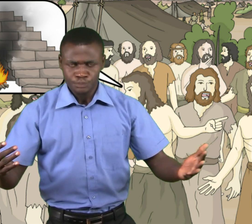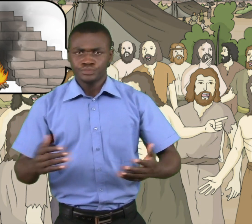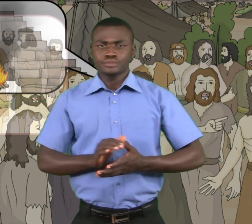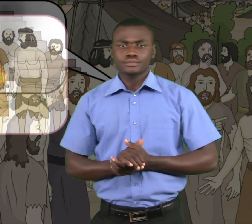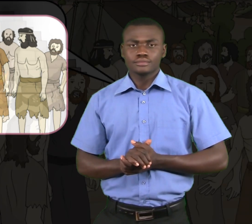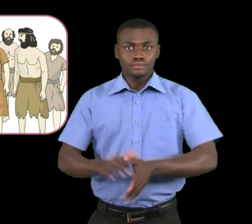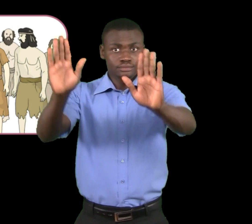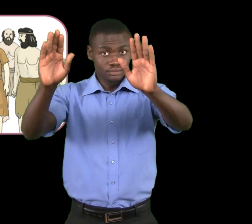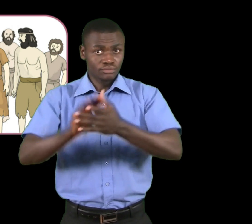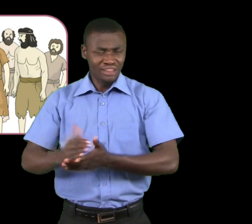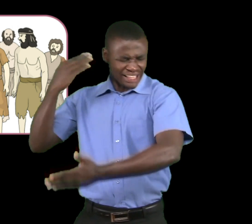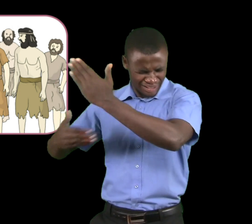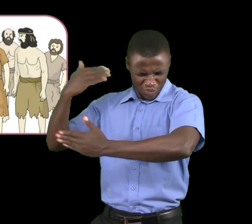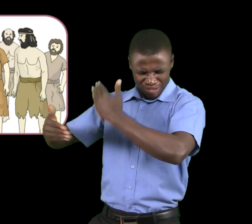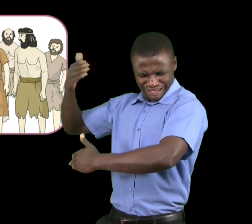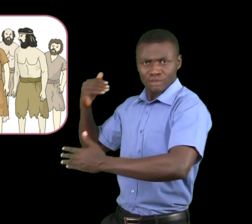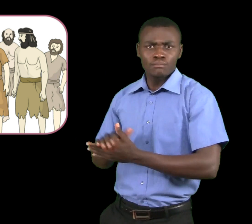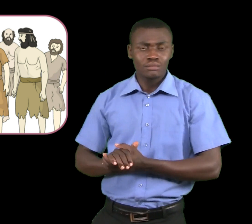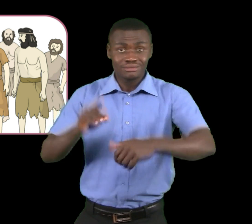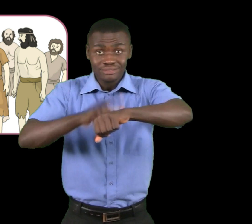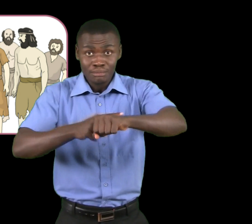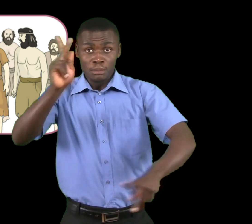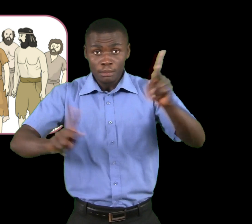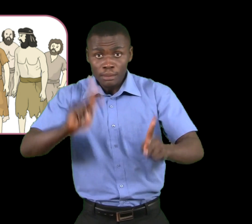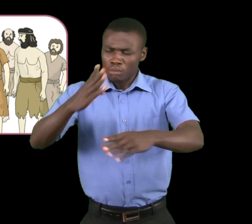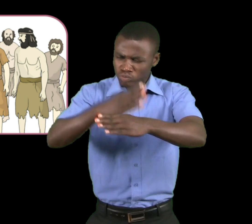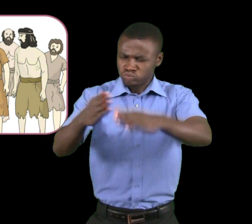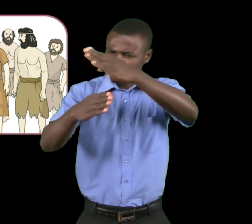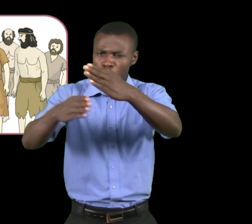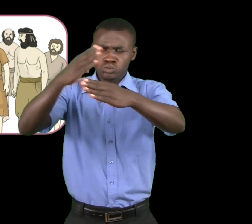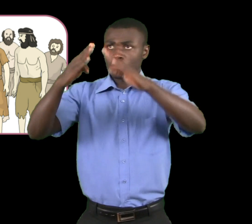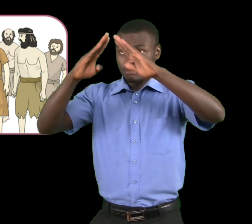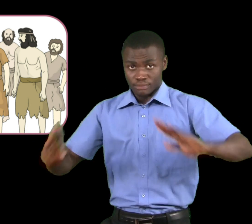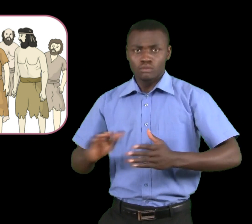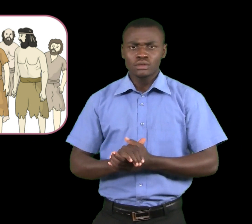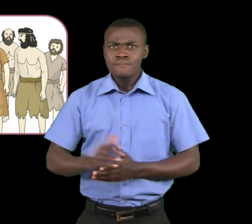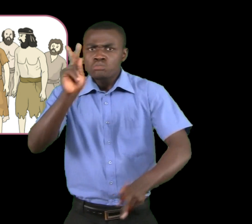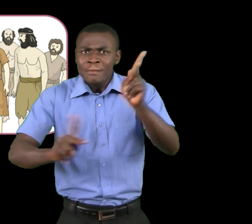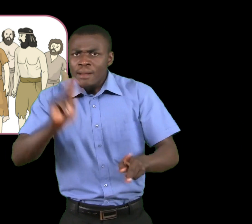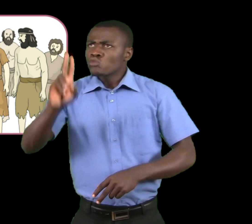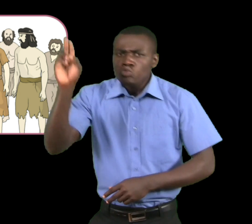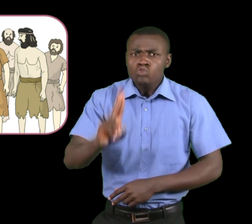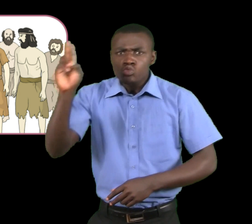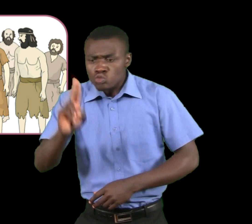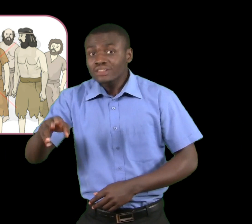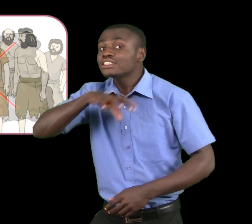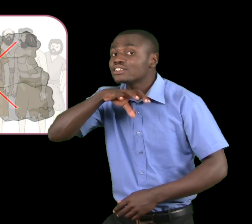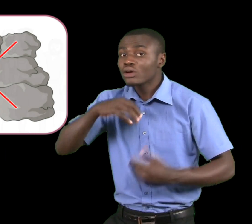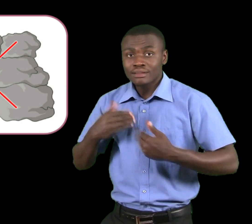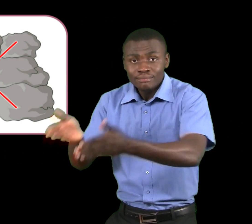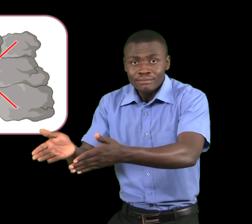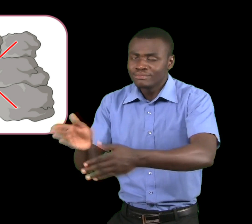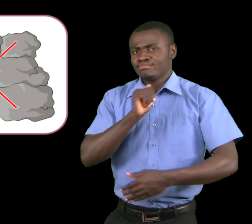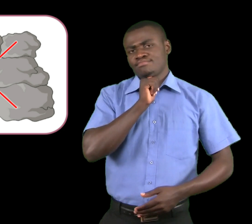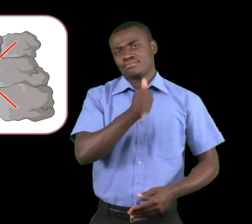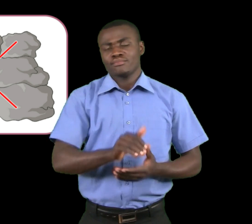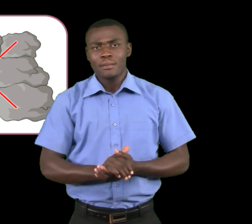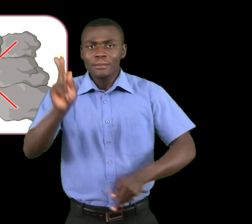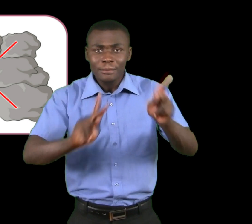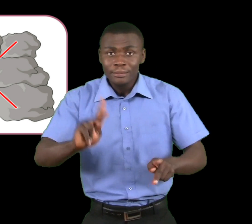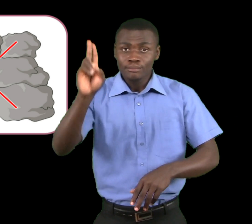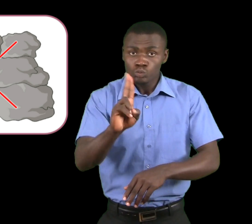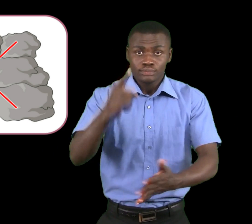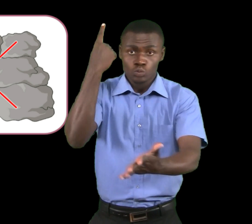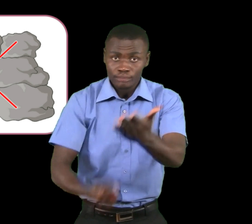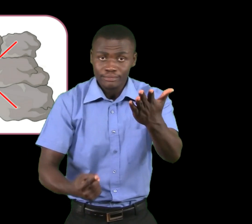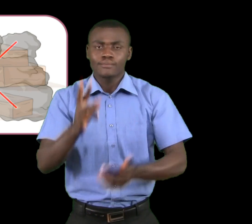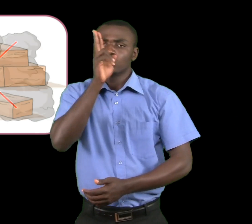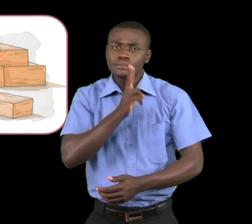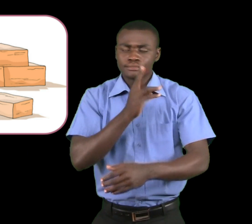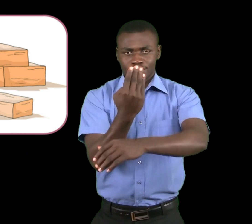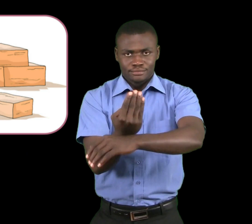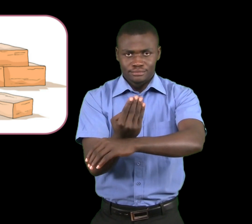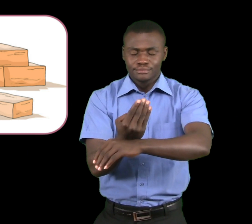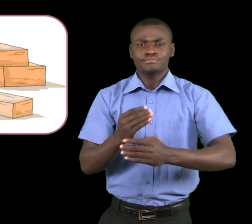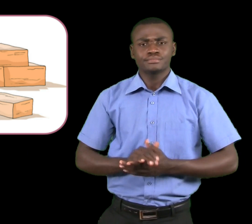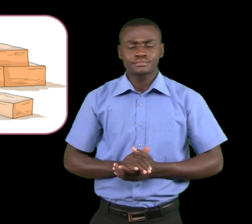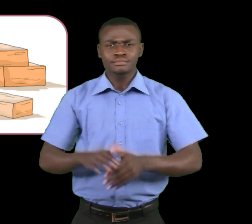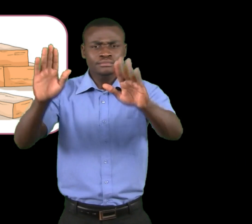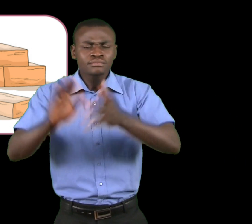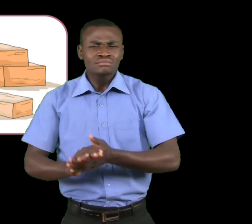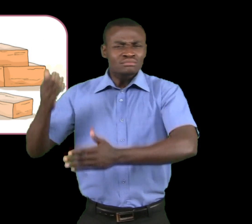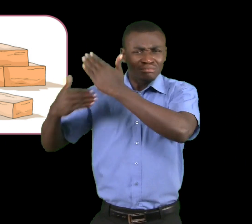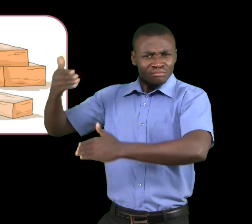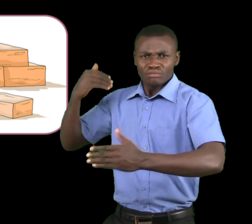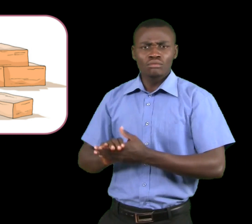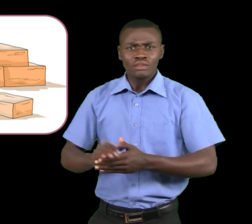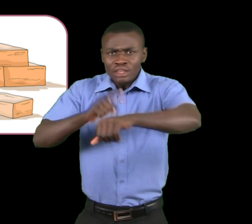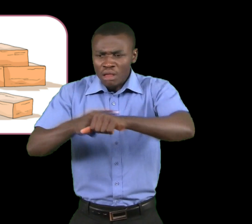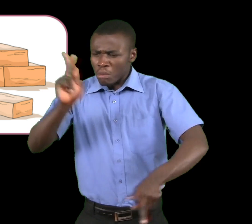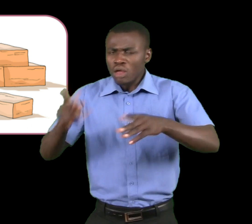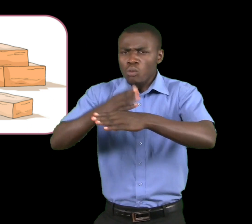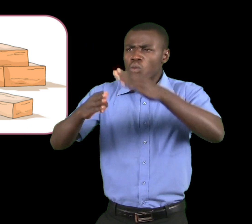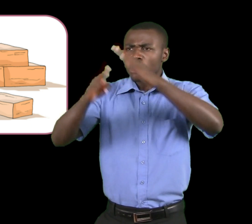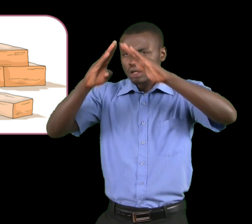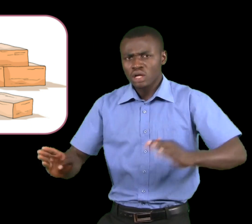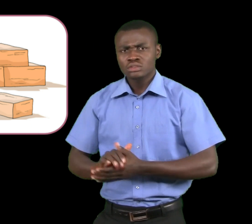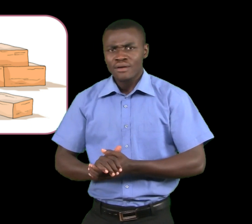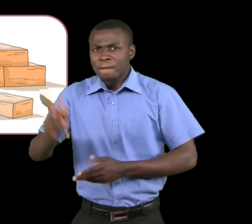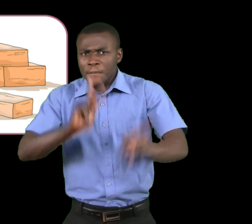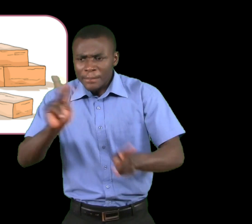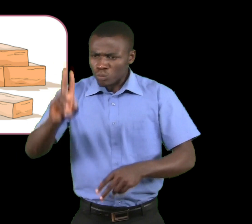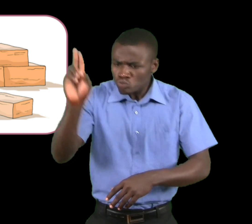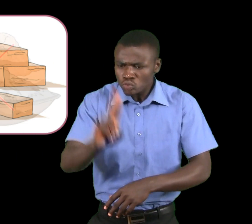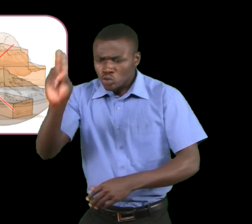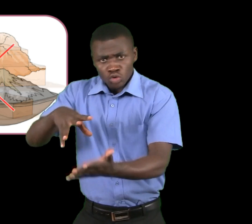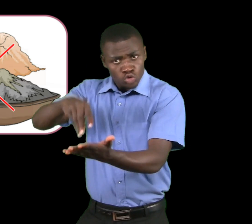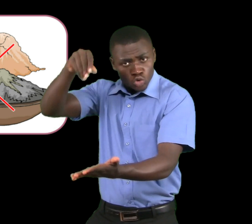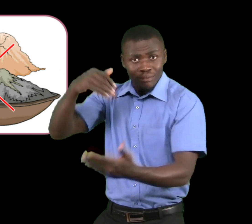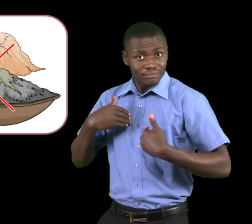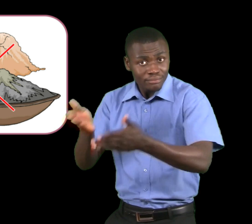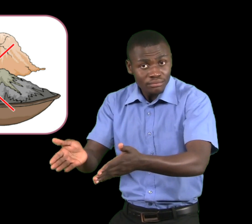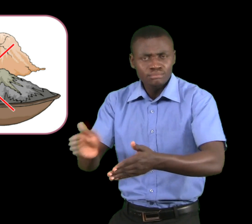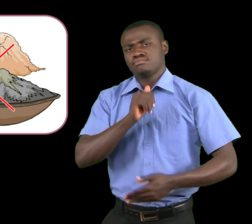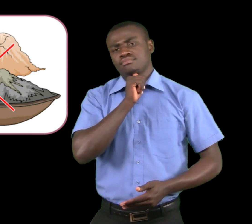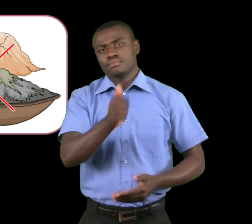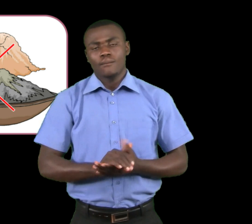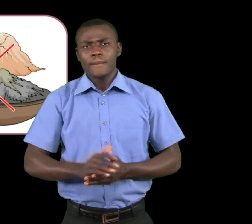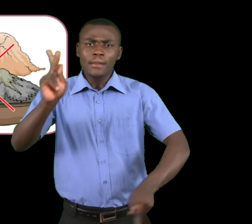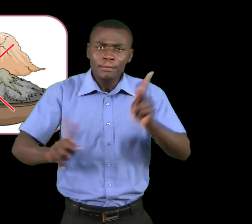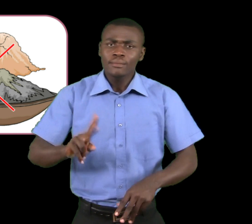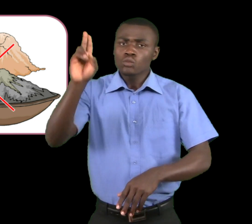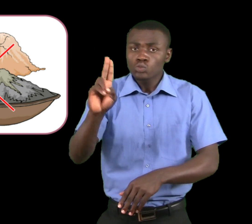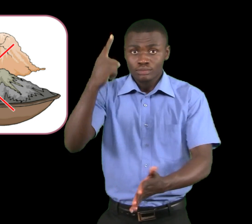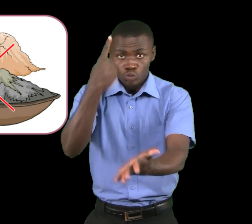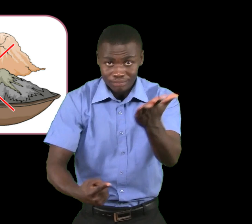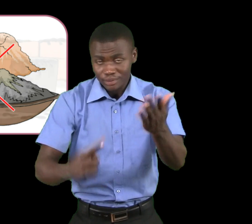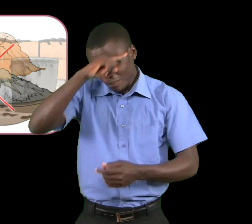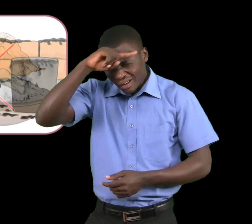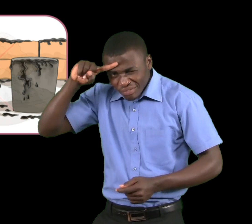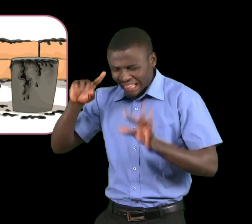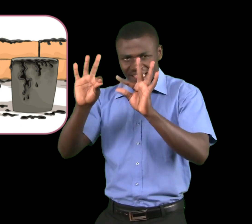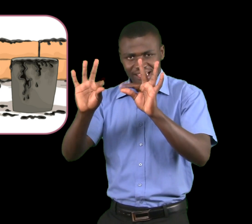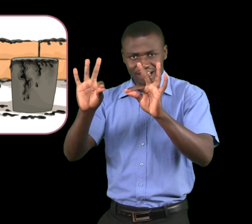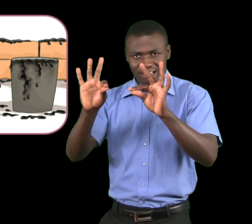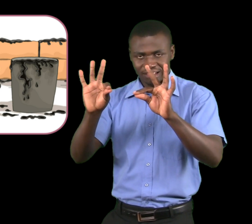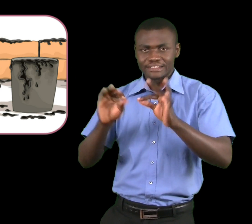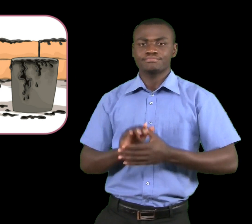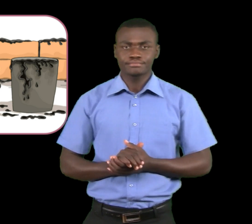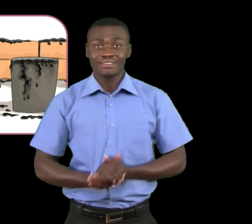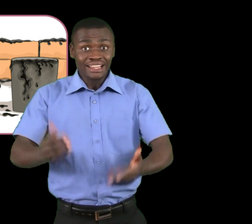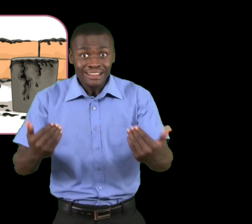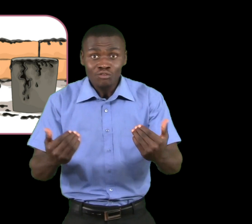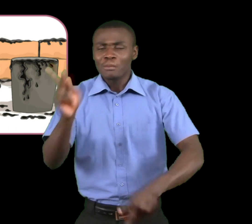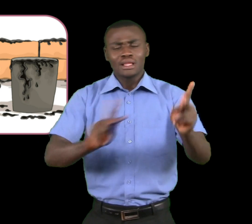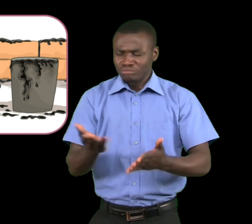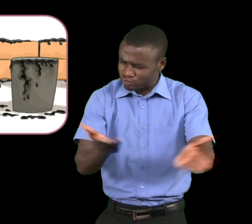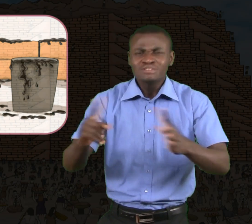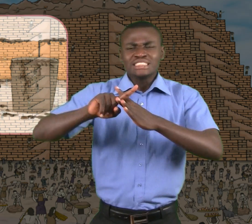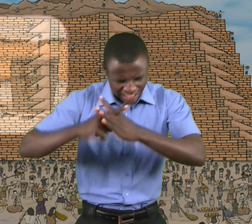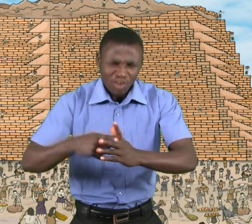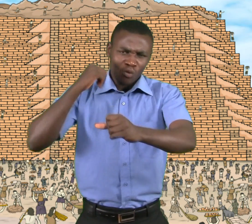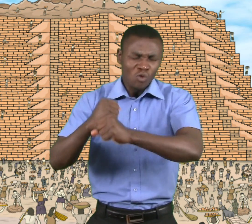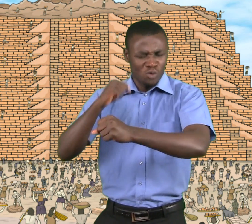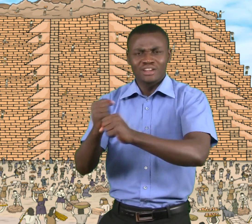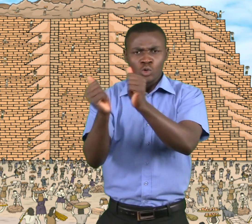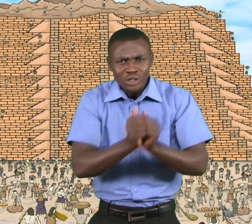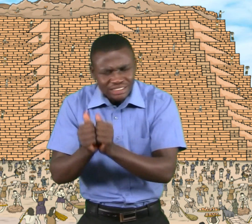So they used brick instead of stone, and tar instead of mortar.